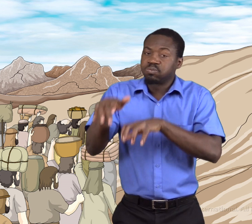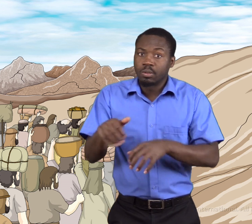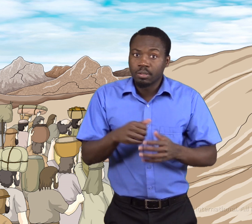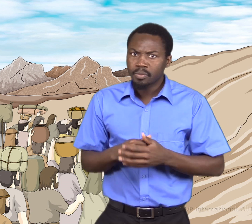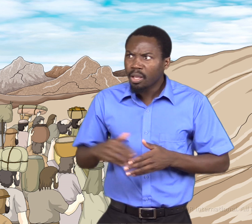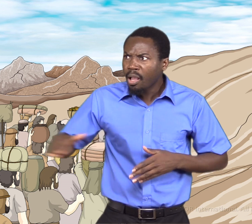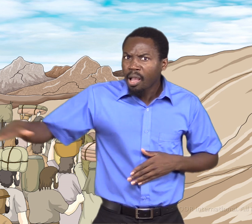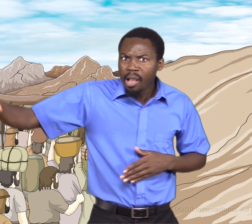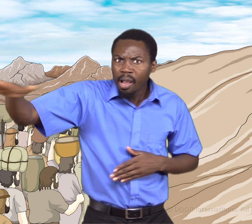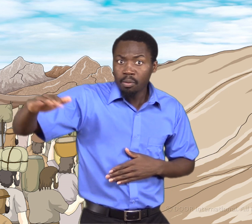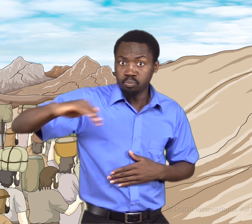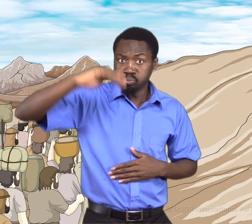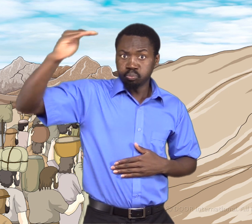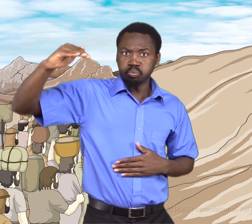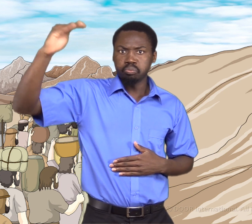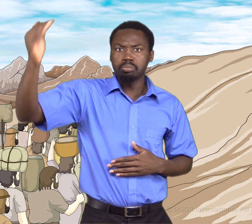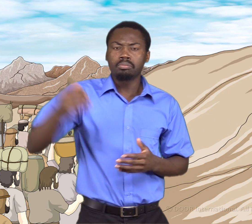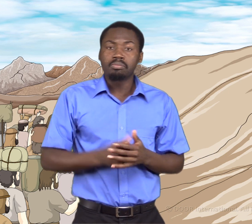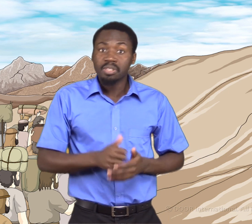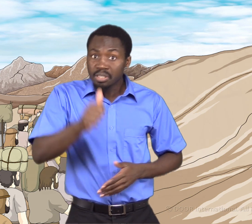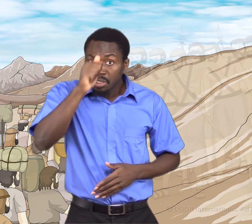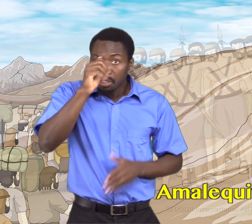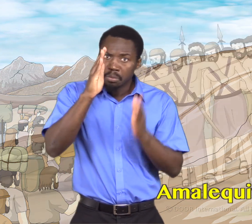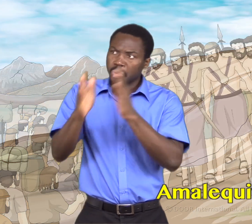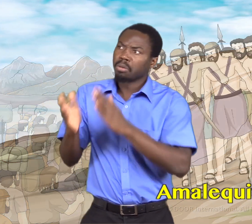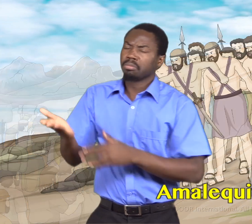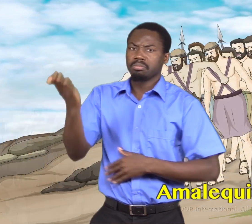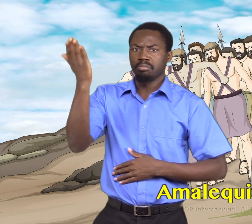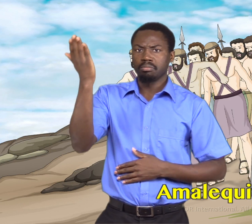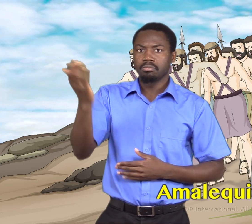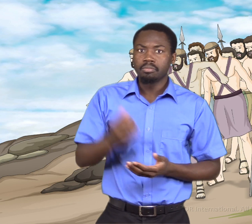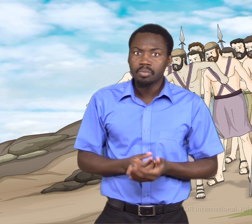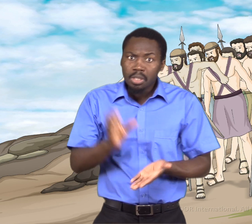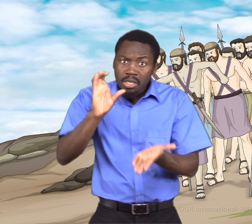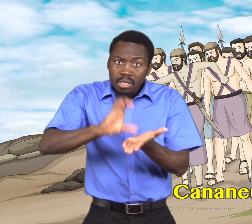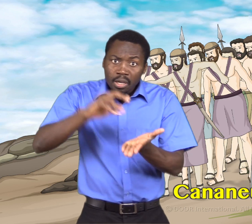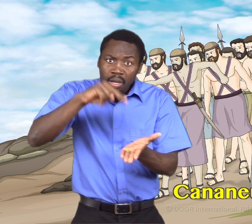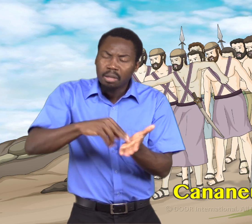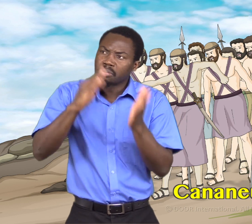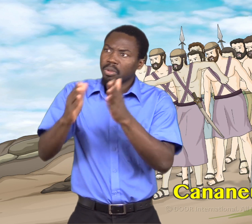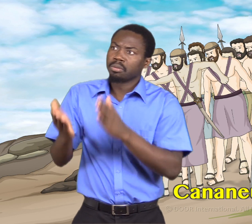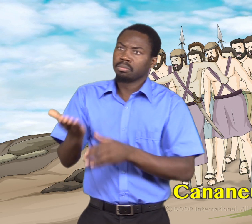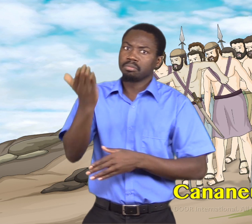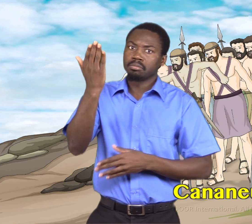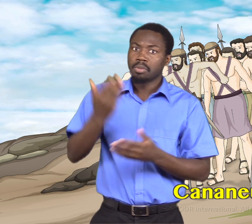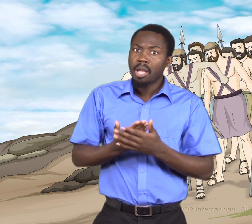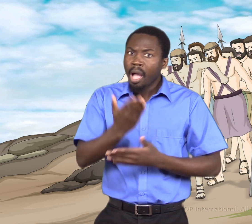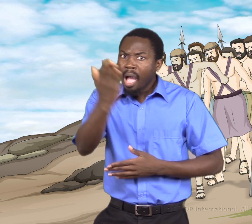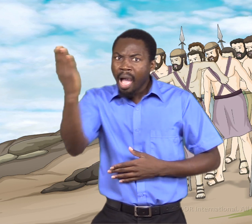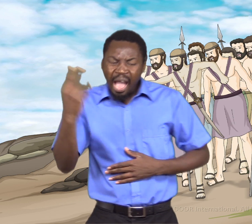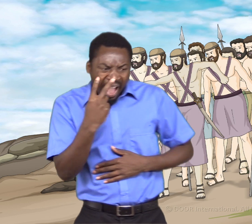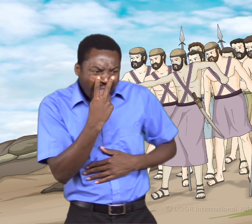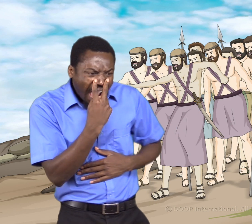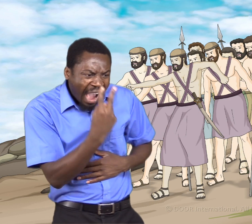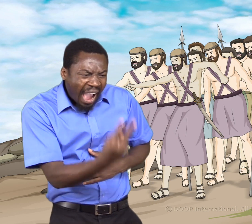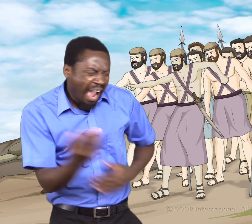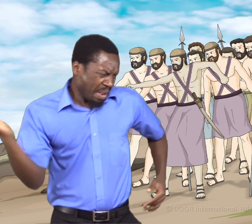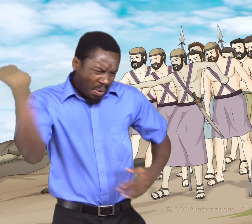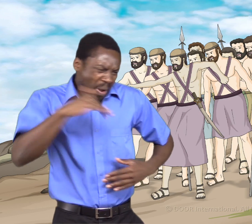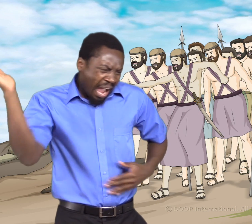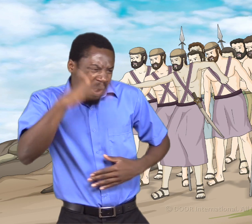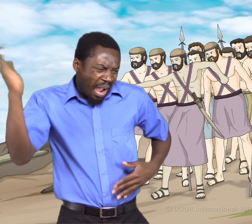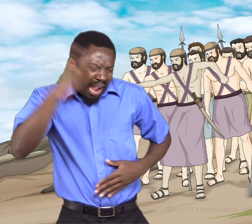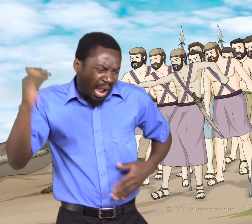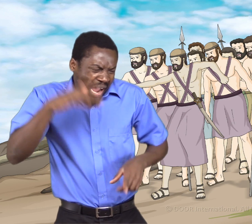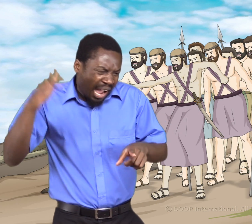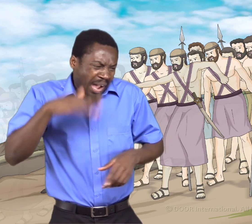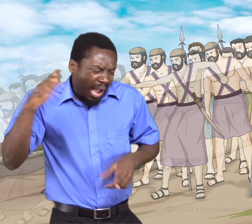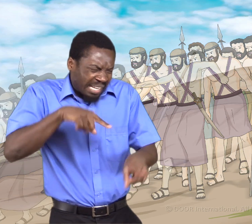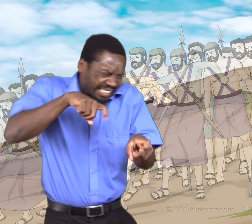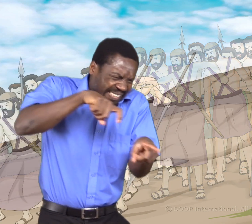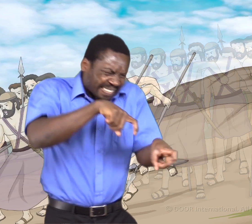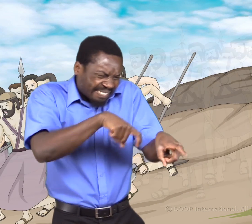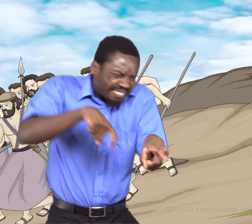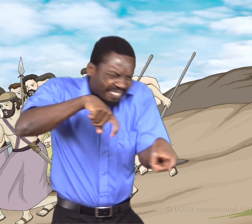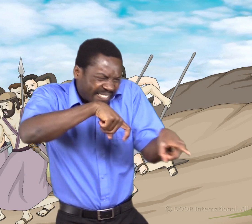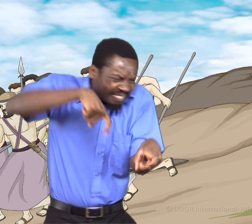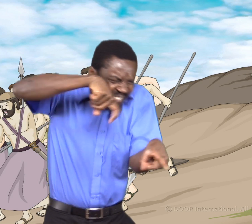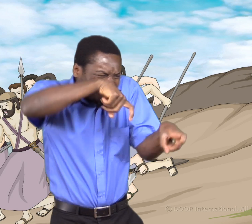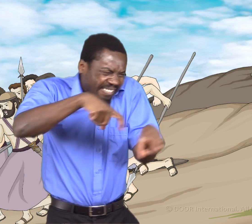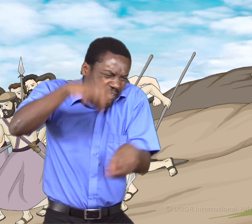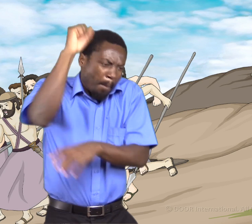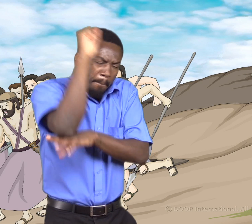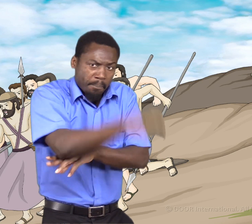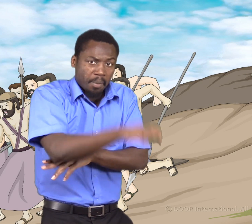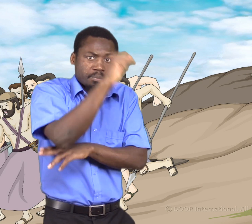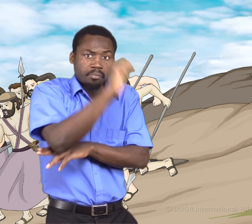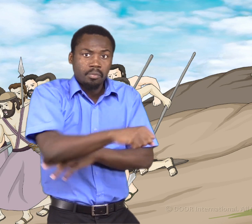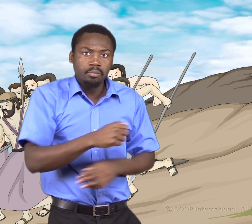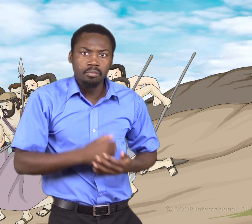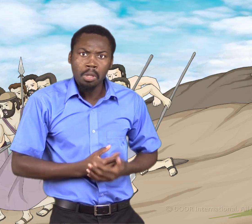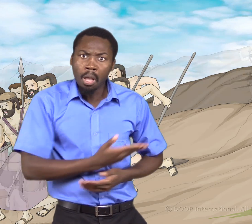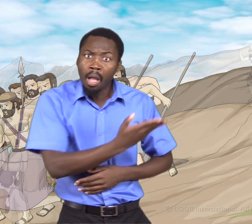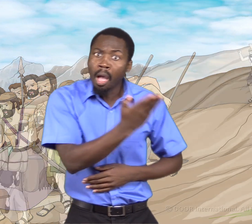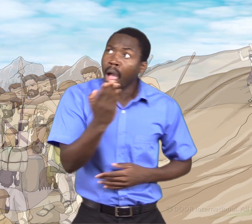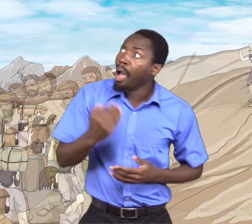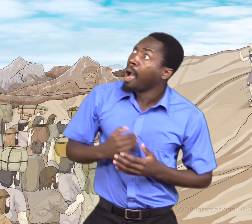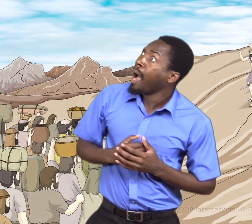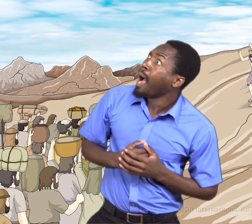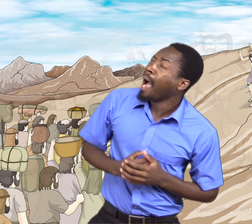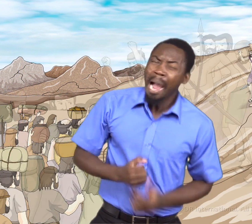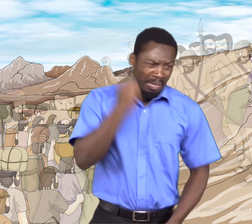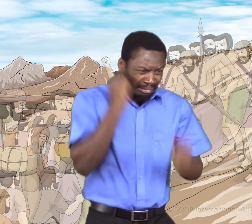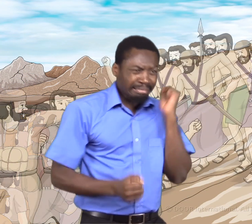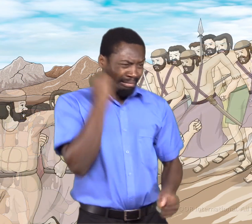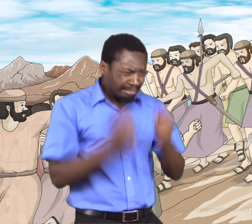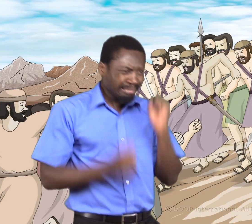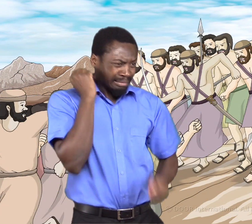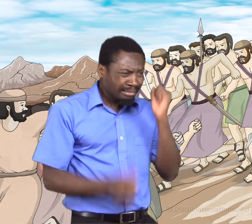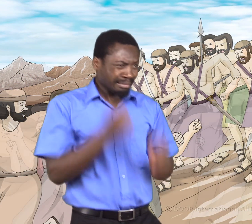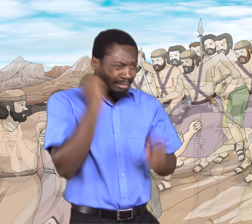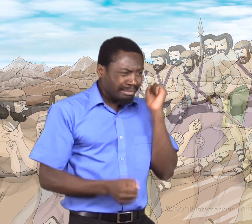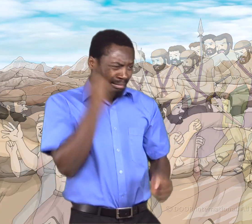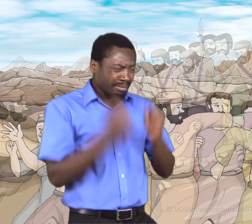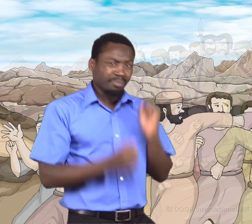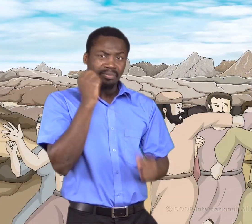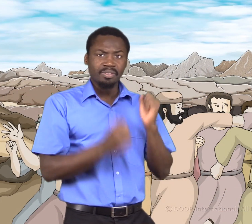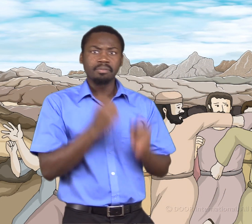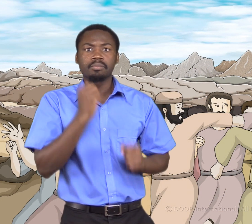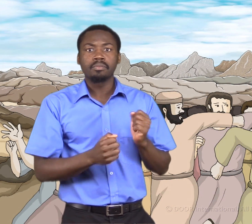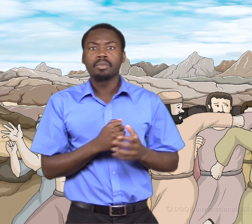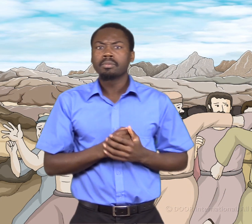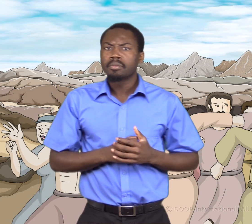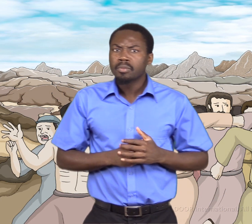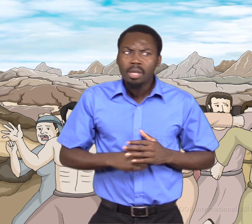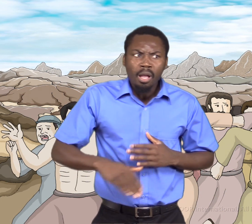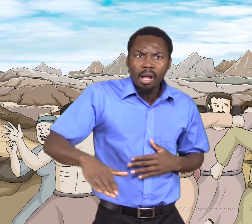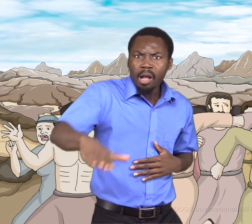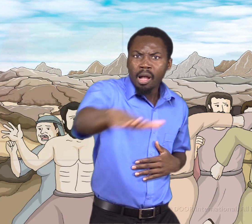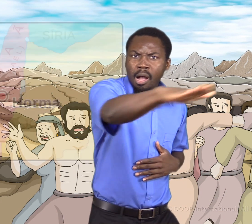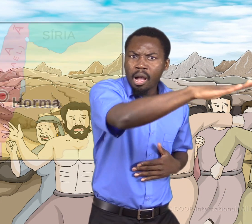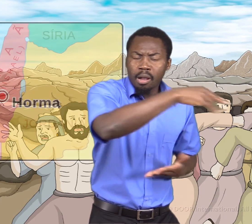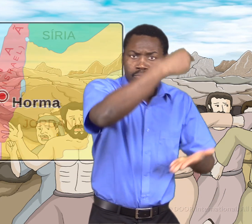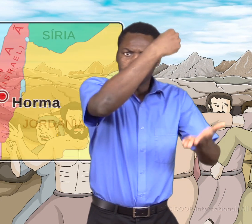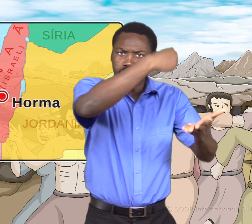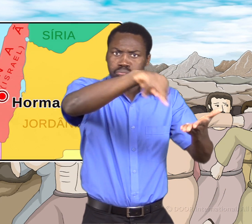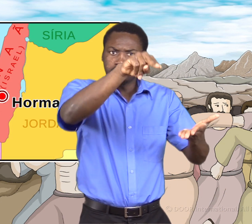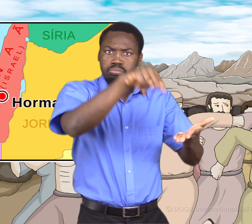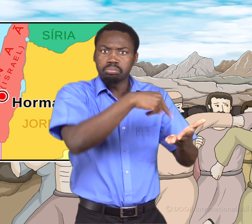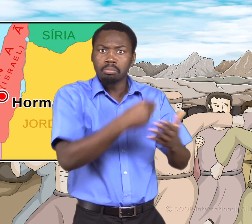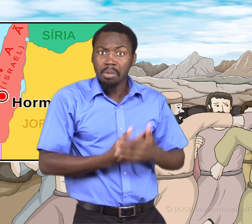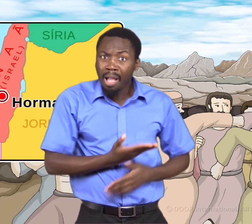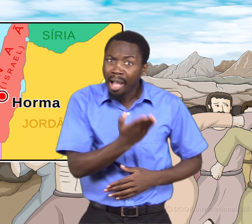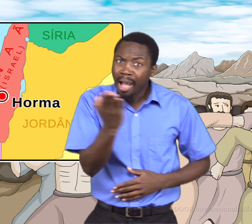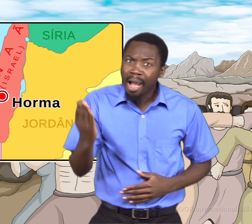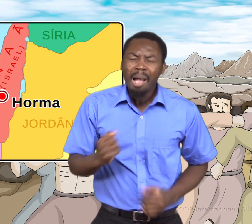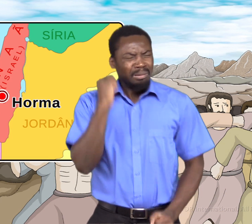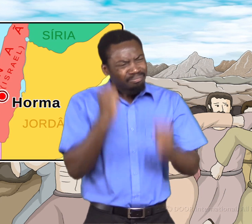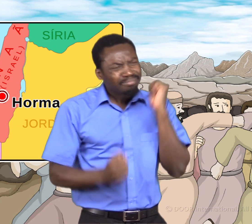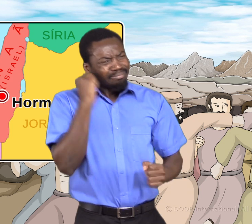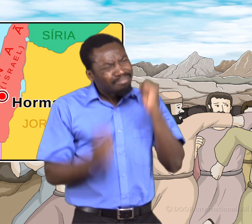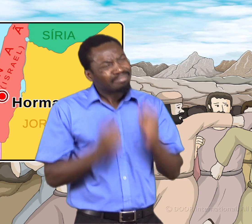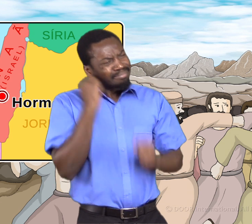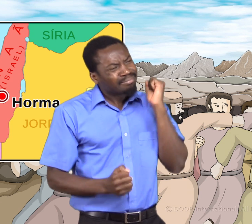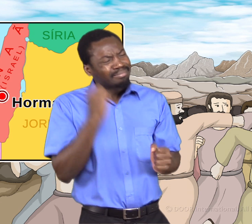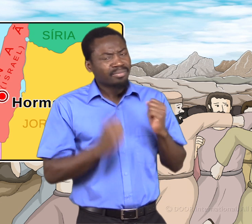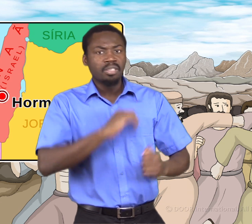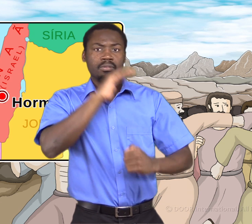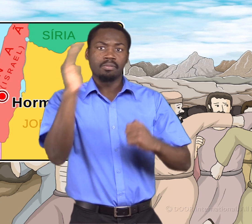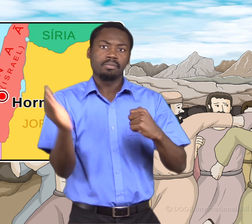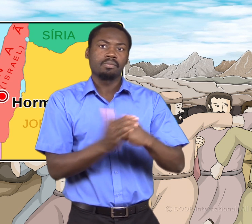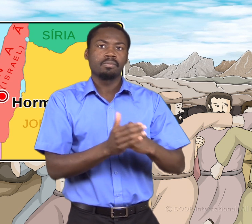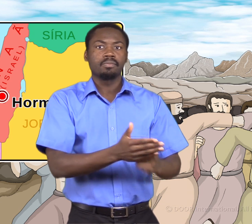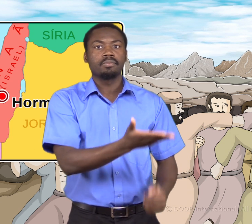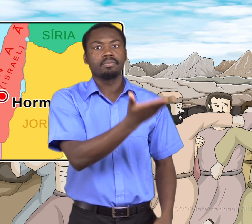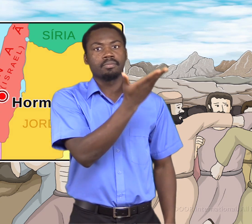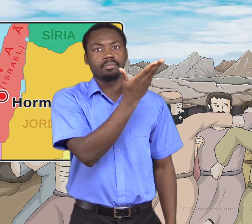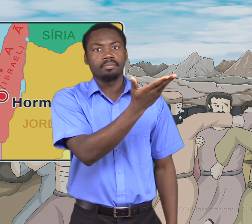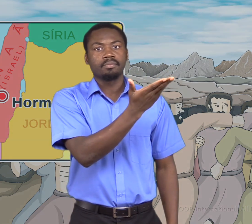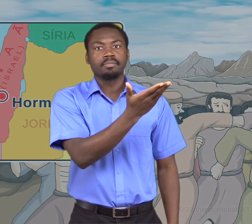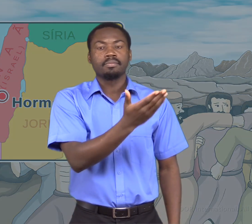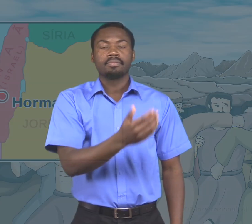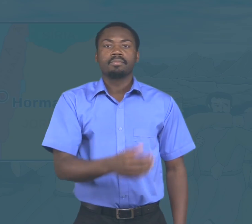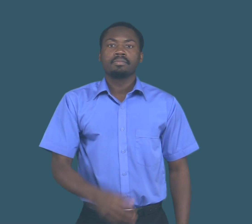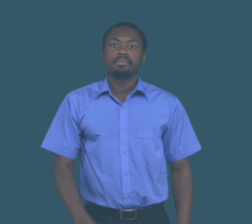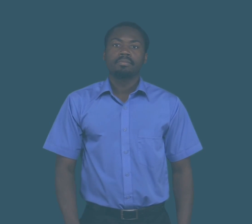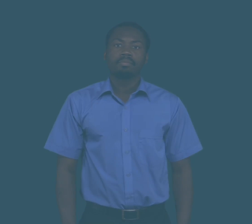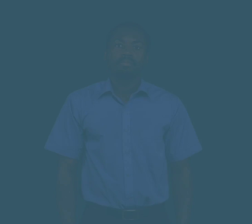Then the Amalekites and Canaanites who lived in that part of the hill country came down, attacked them, and routed them all the way to Hormah.